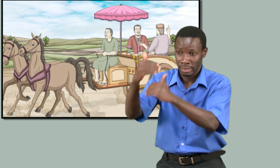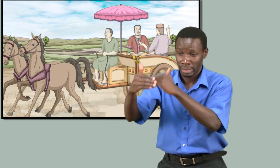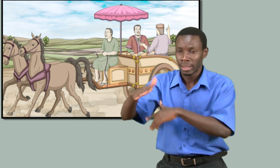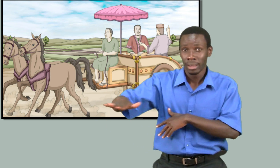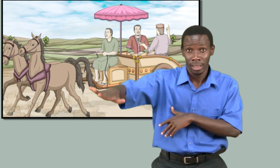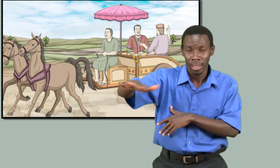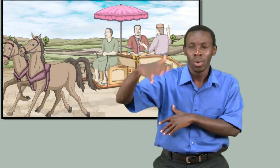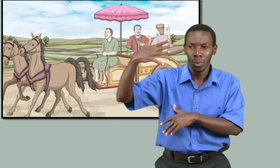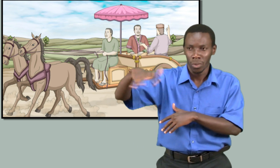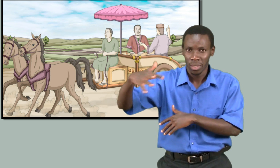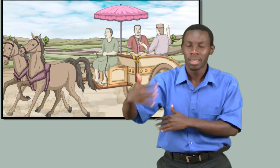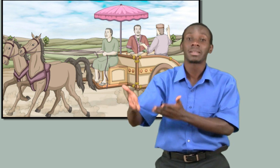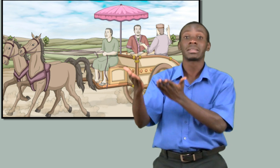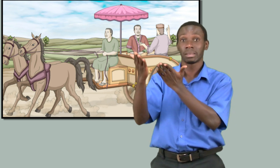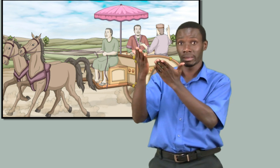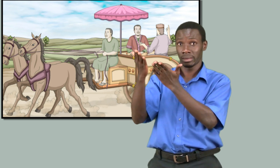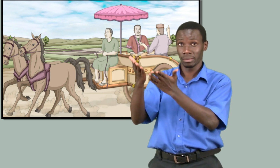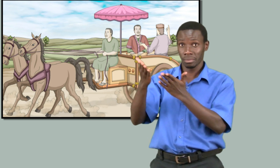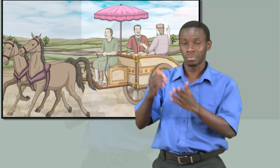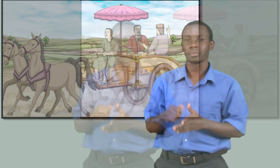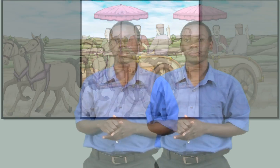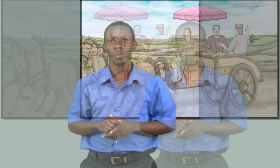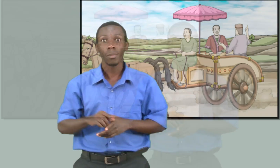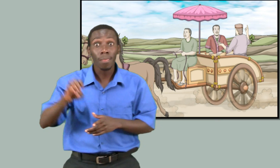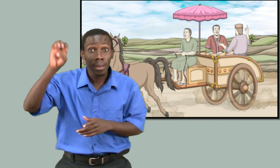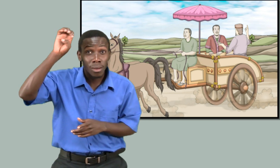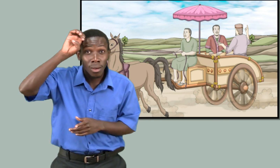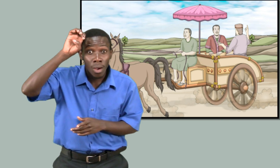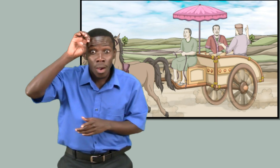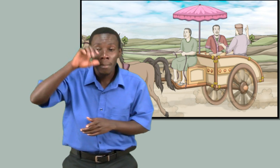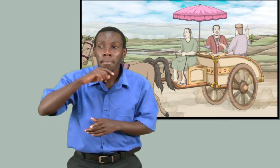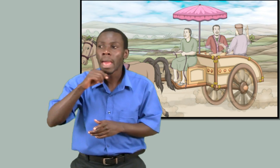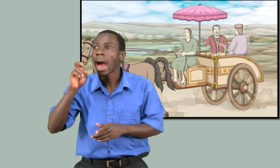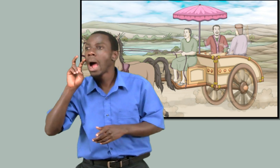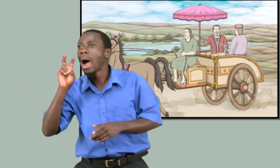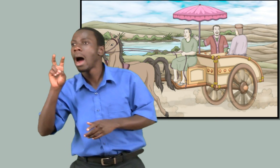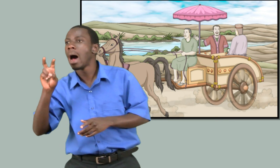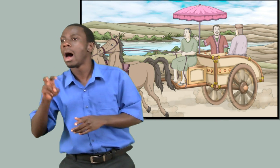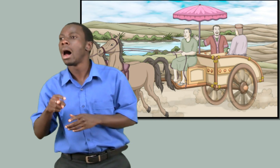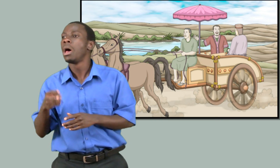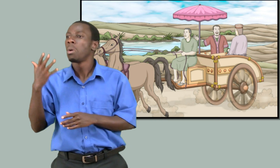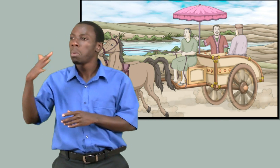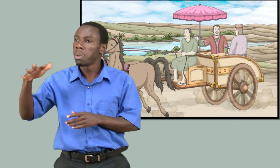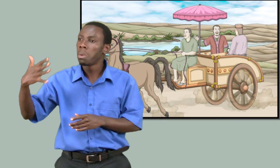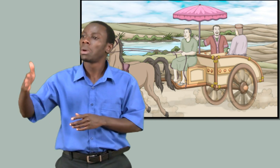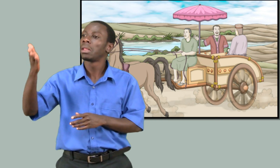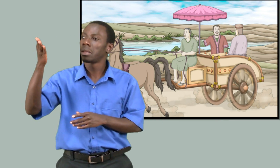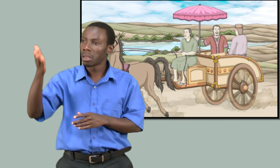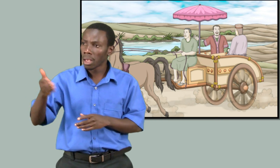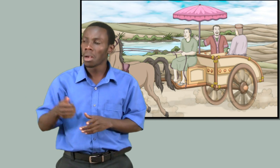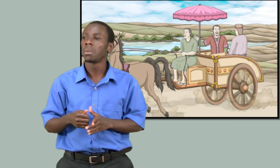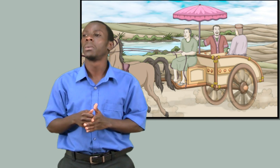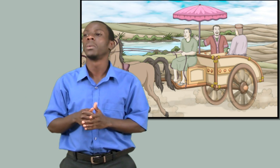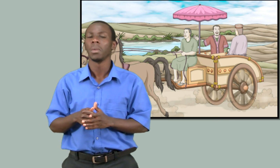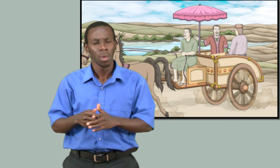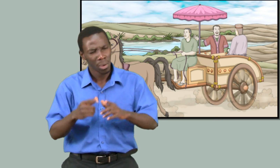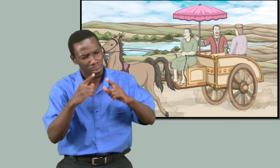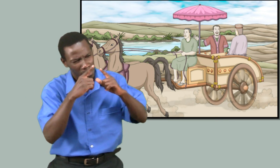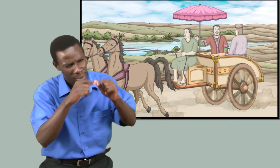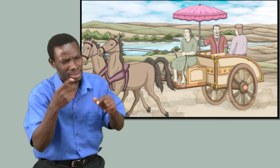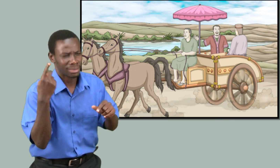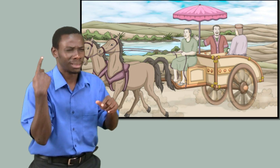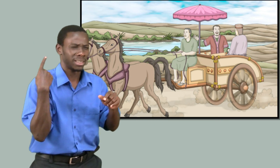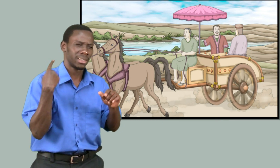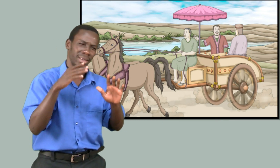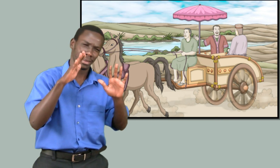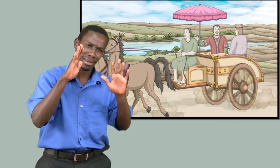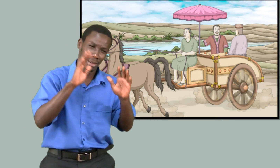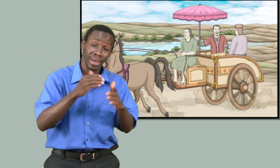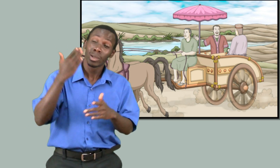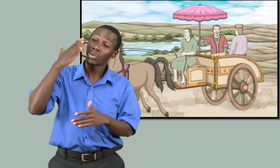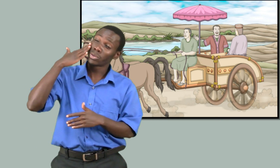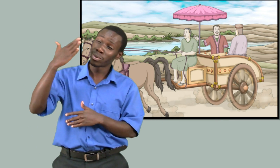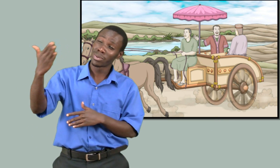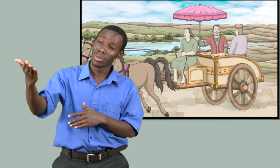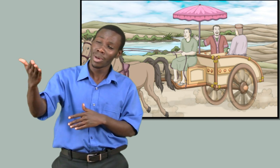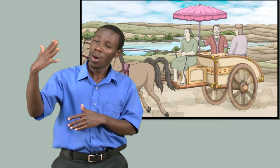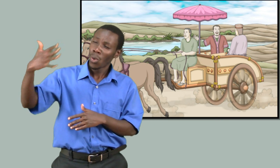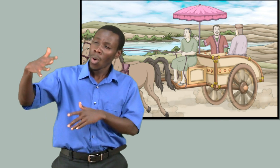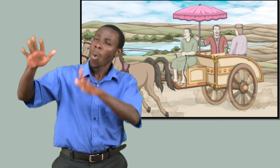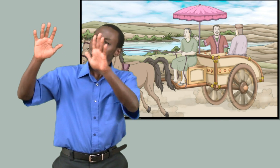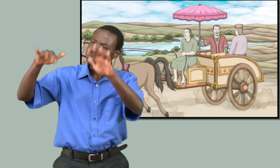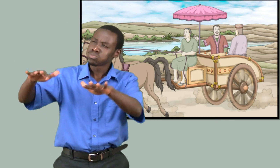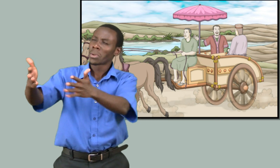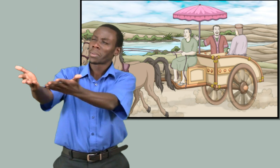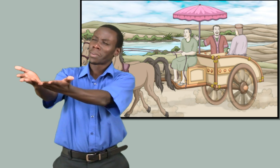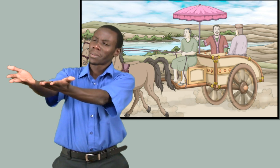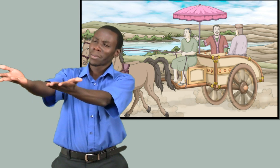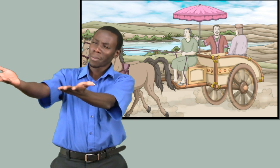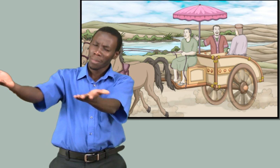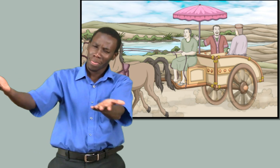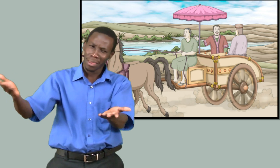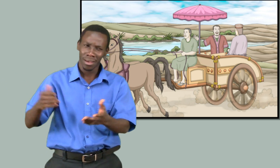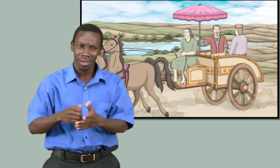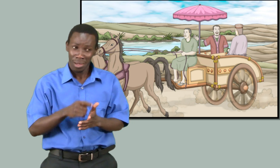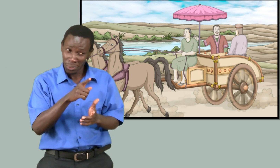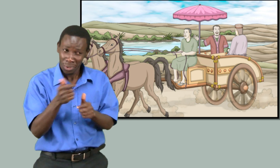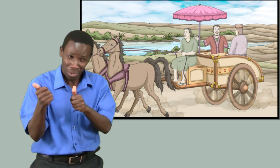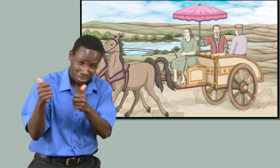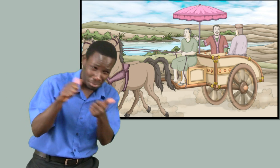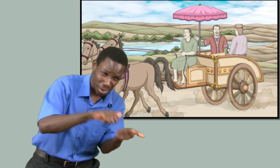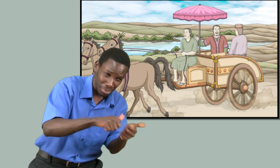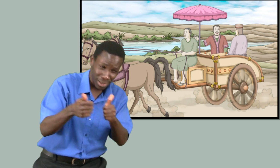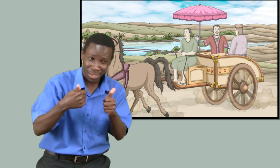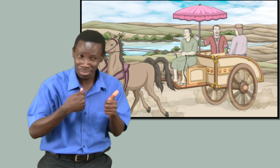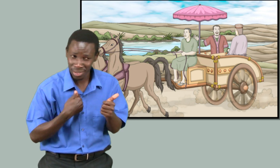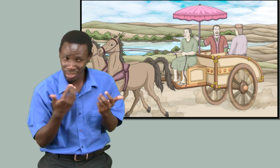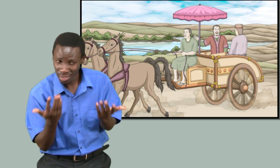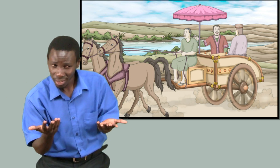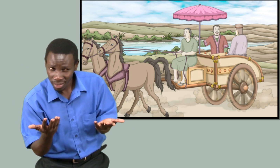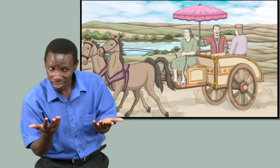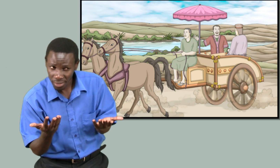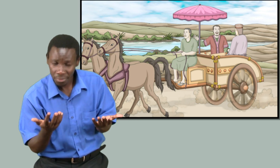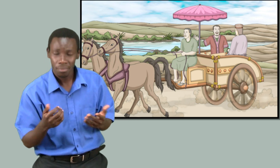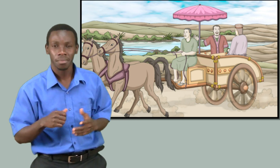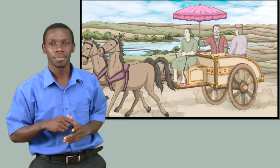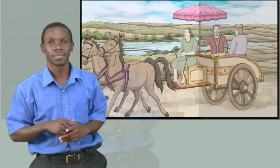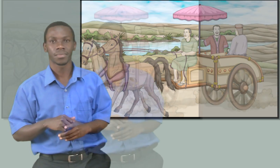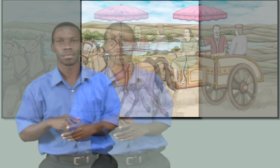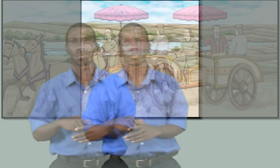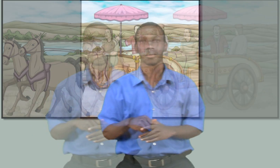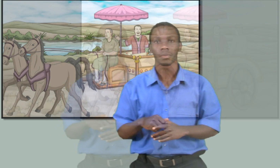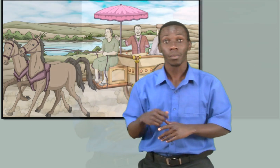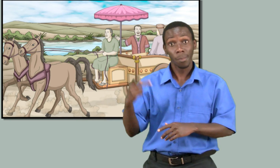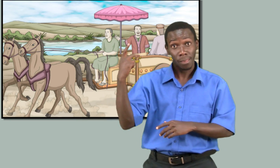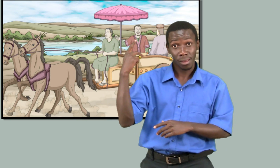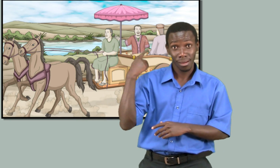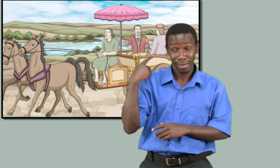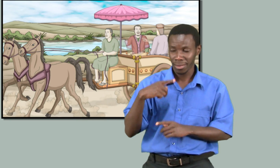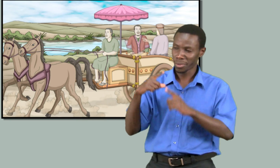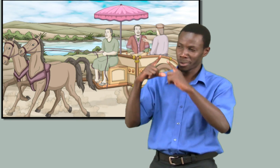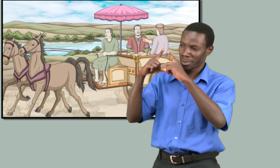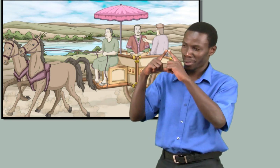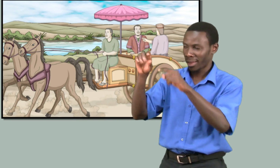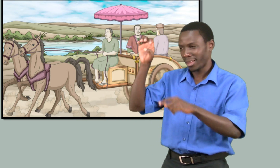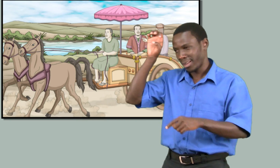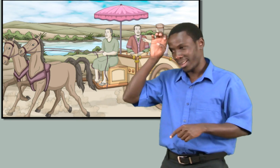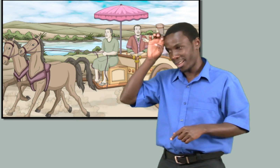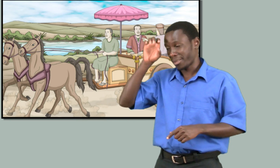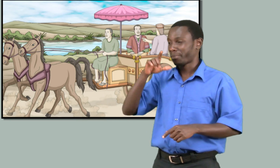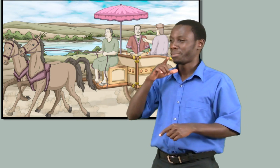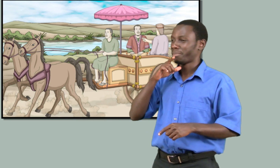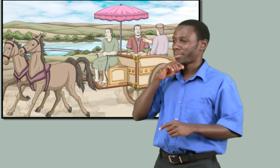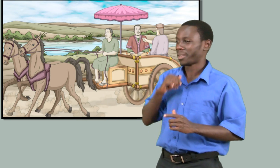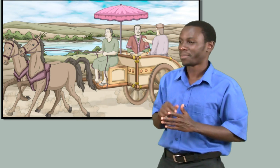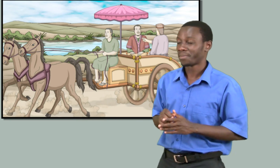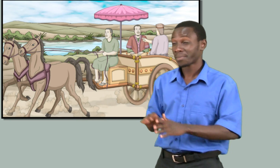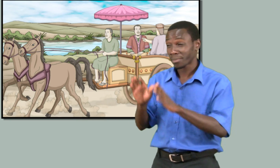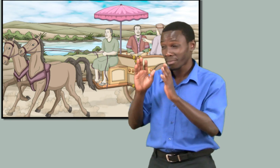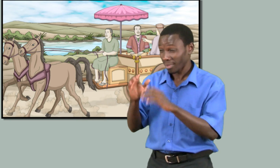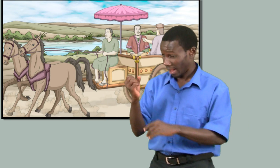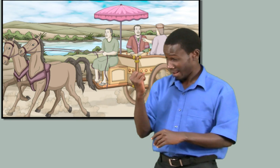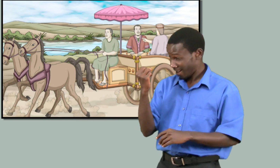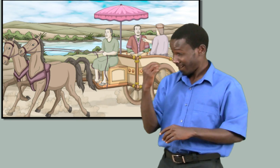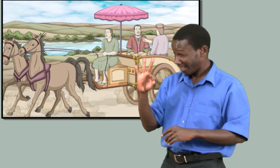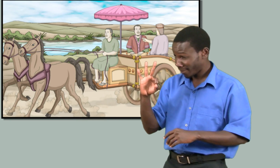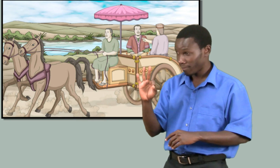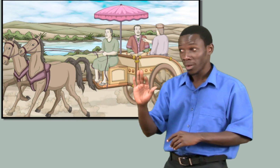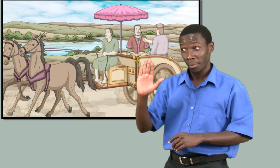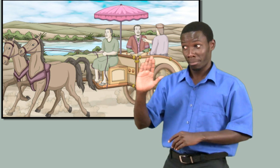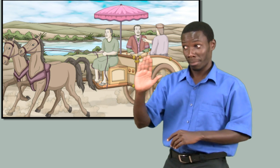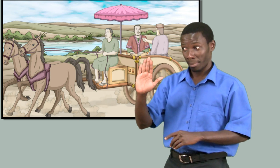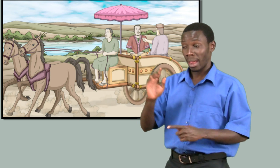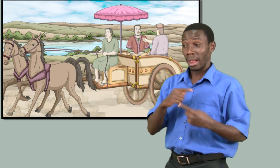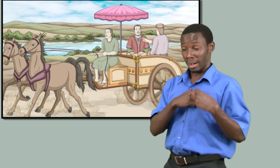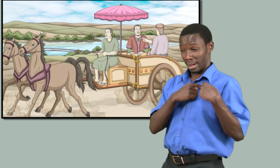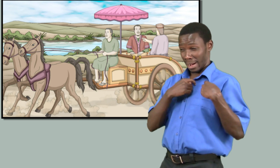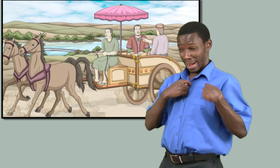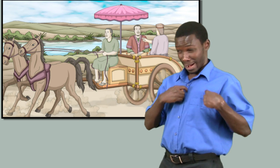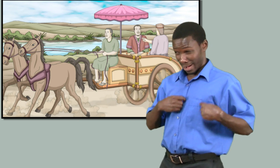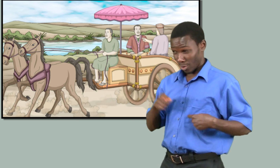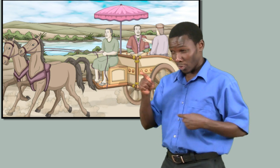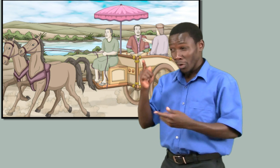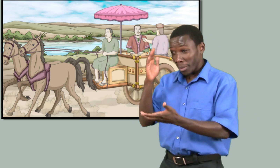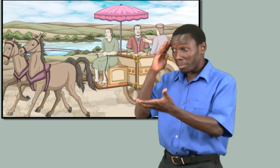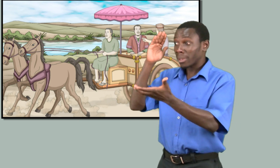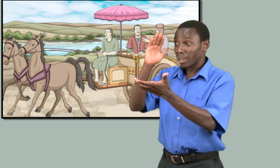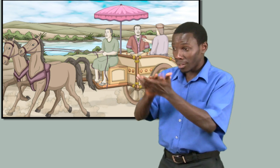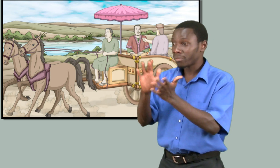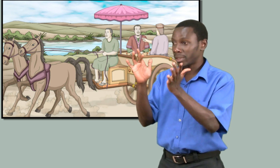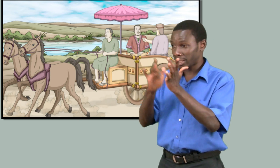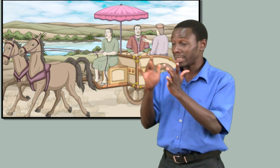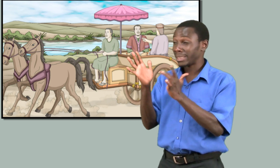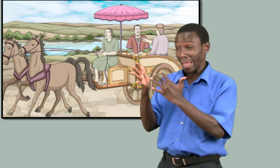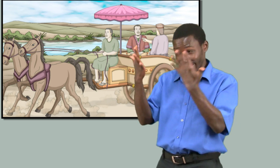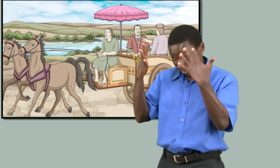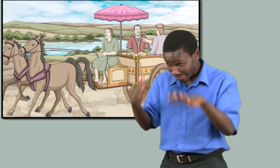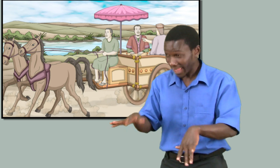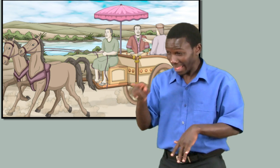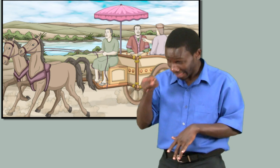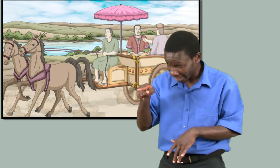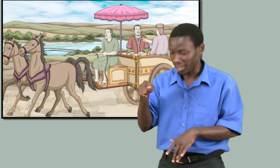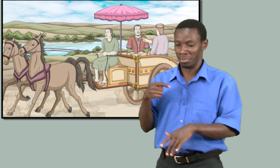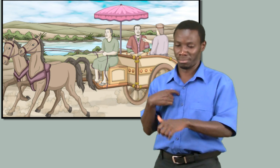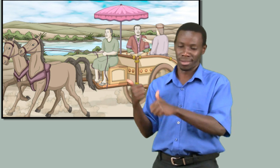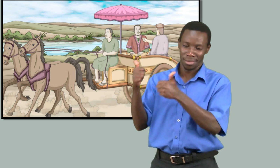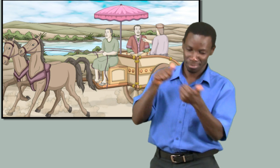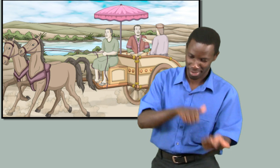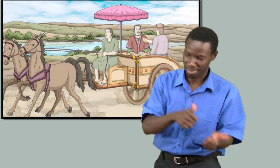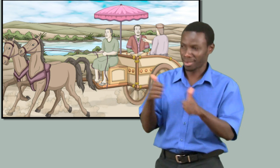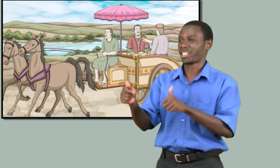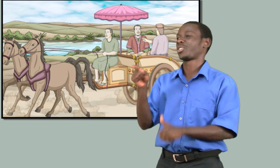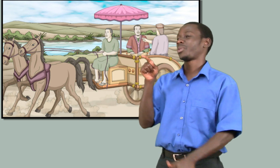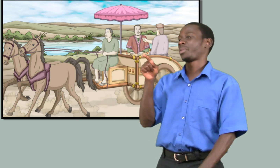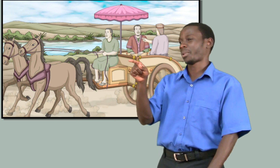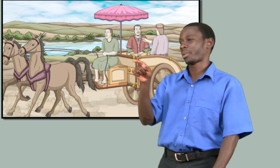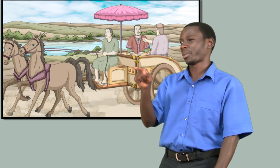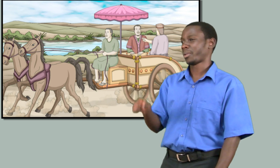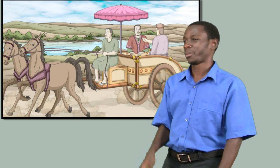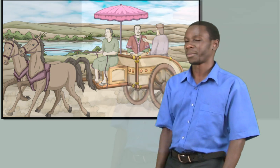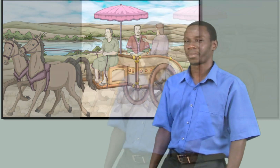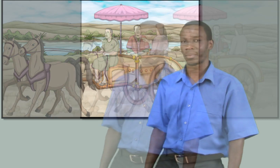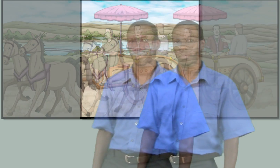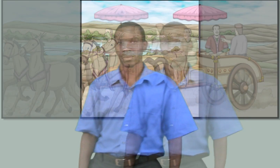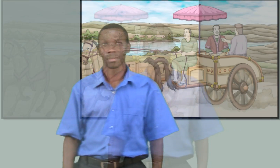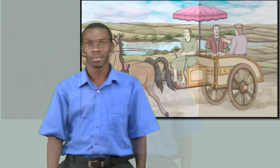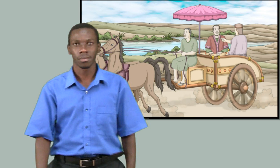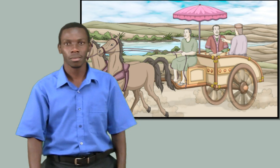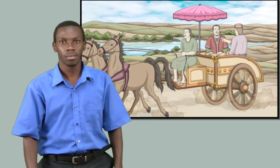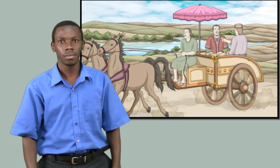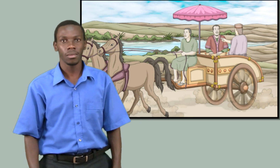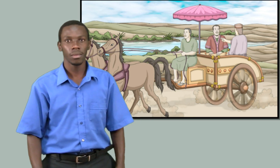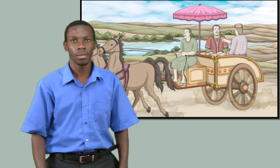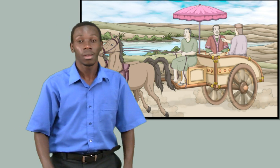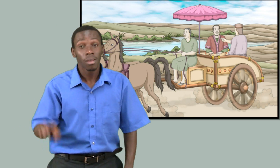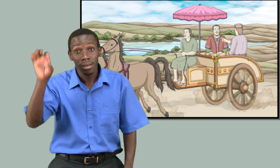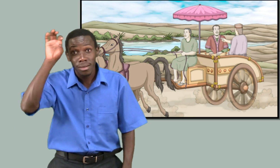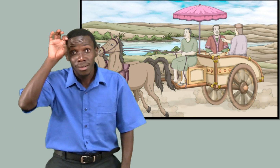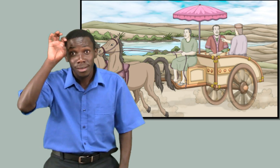As they traveled along the road and came to some water, the eunuch said, “Look, here is water!